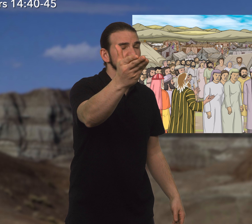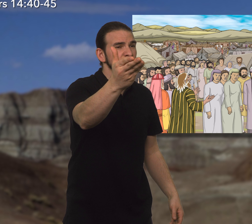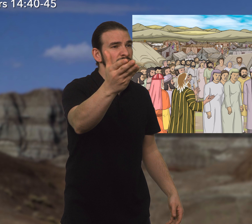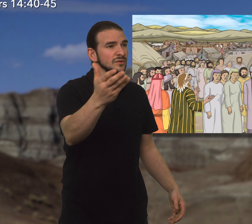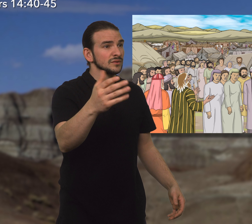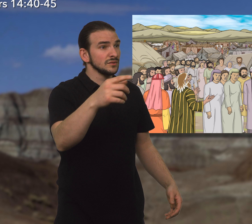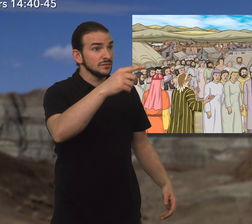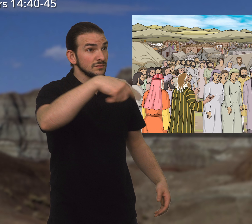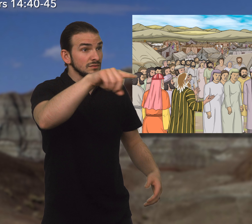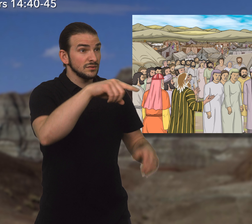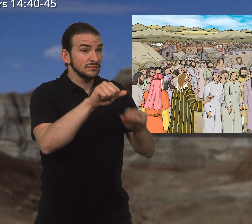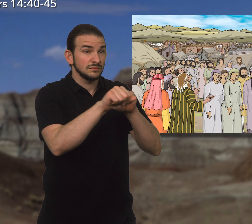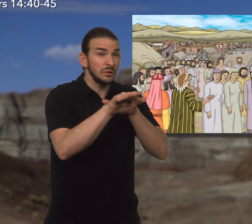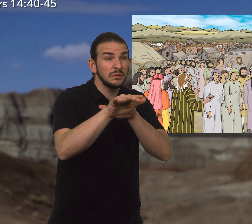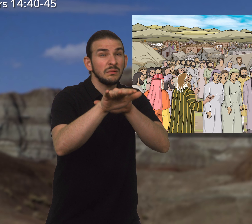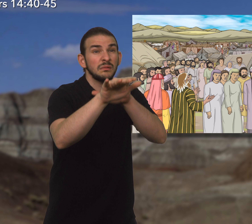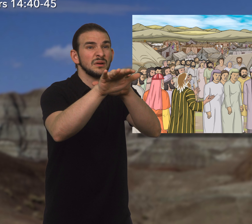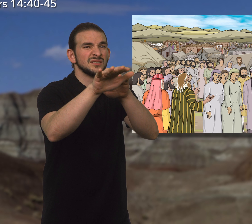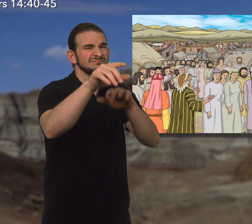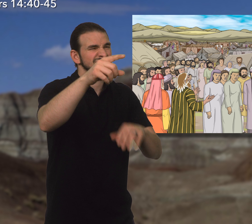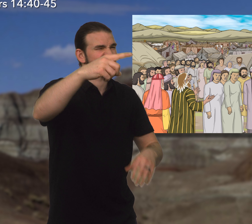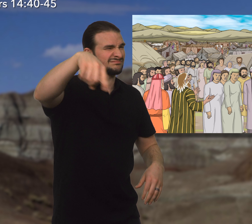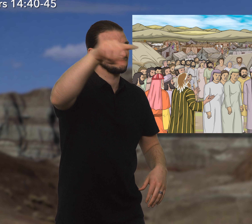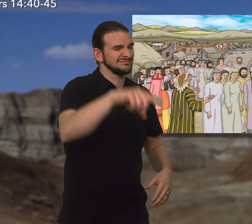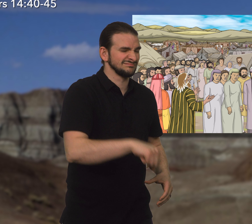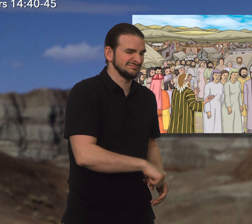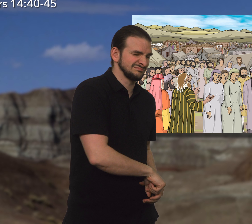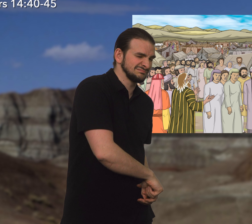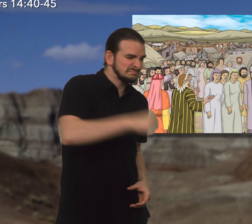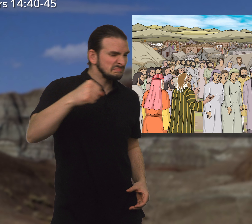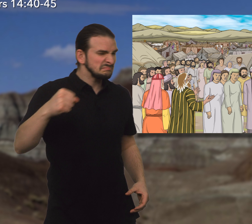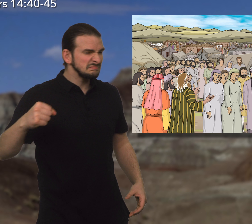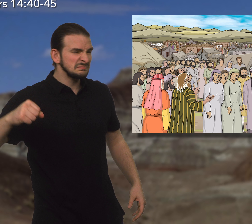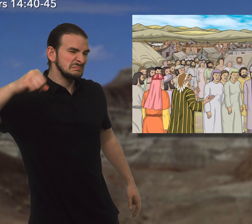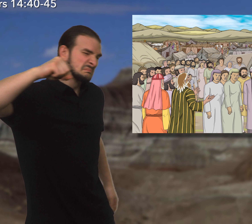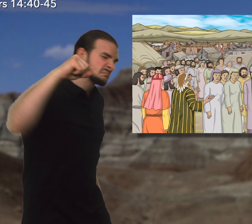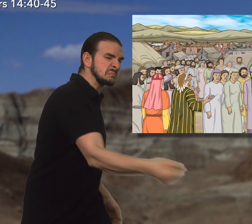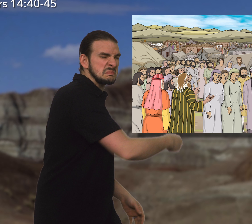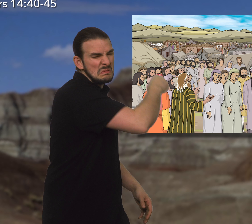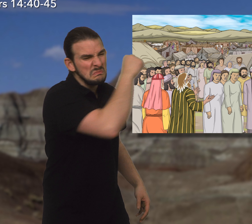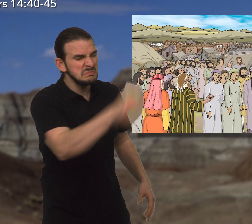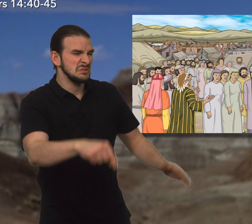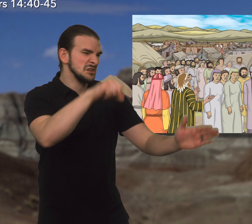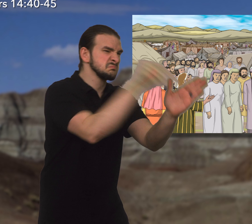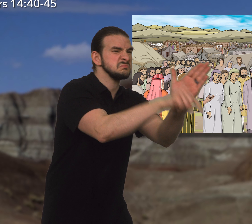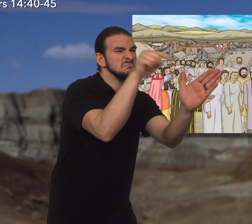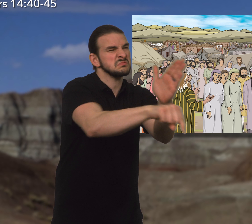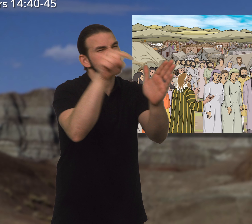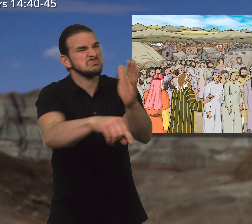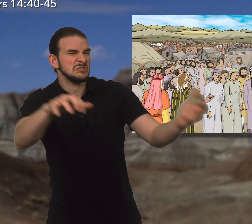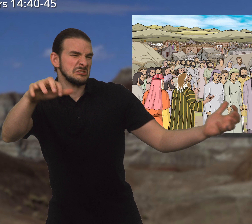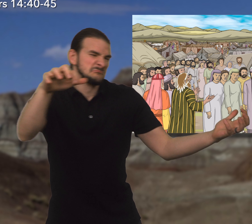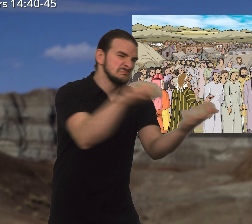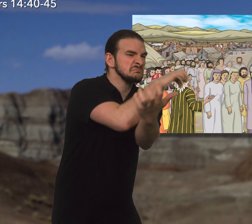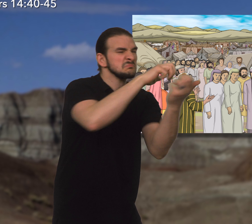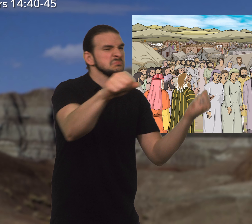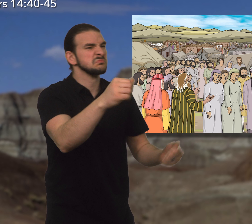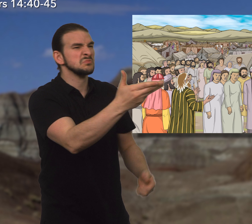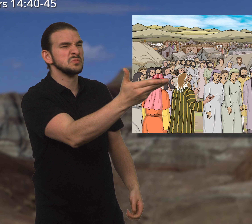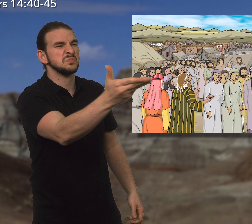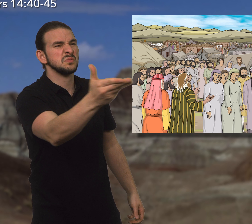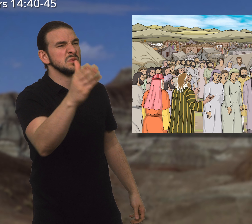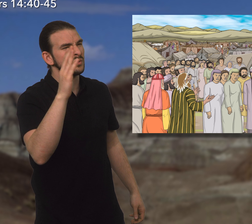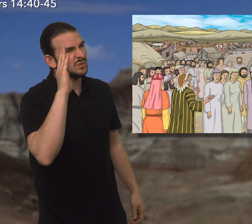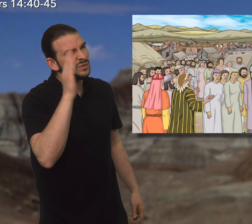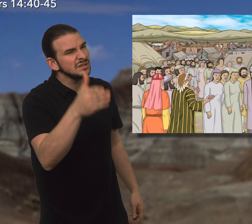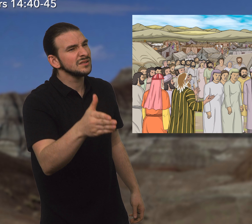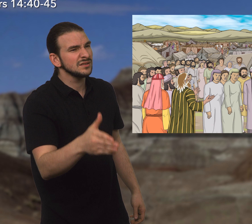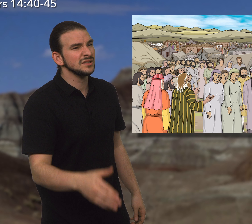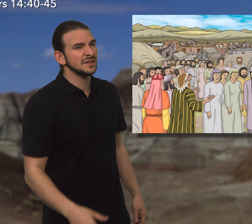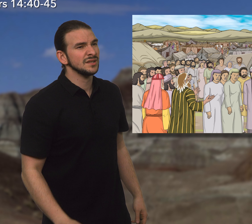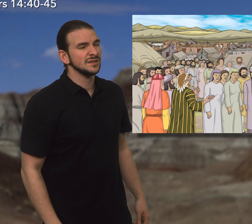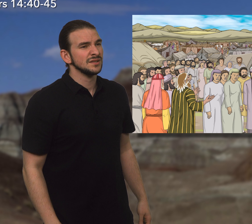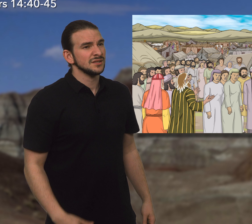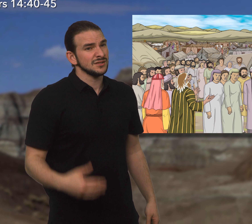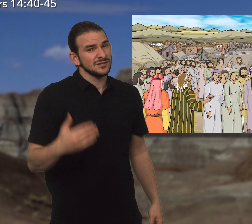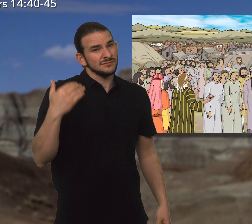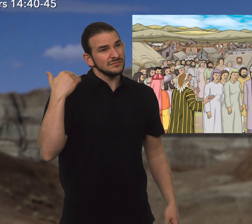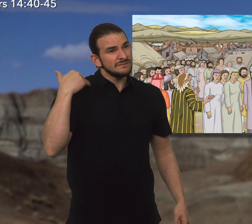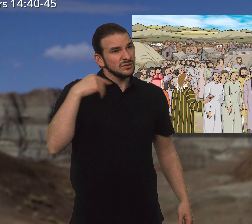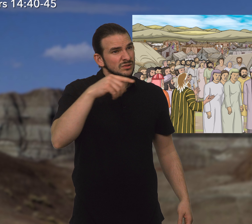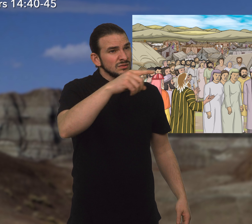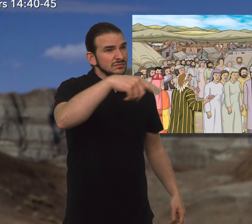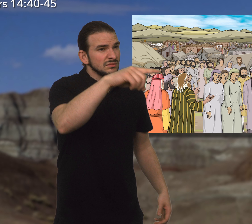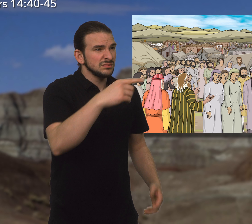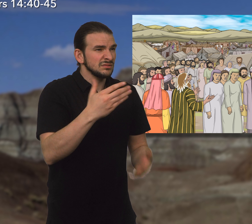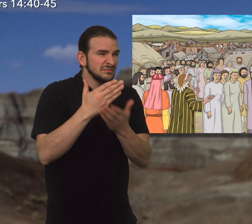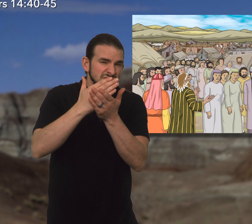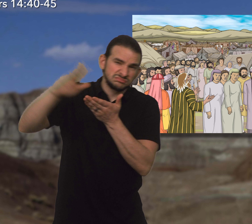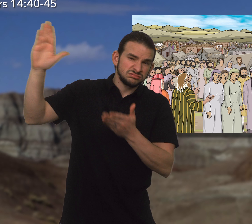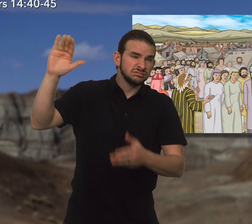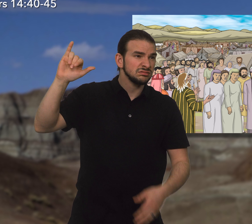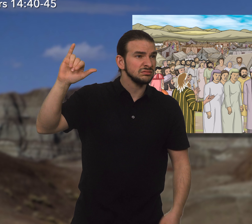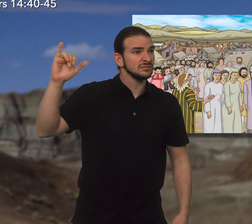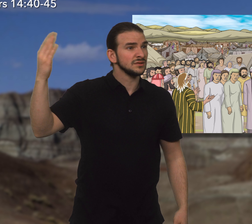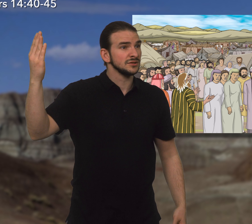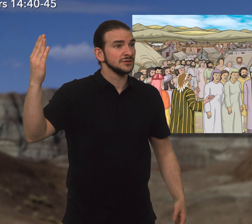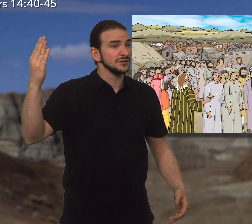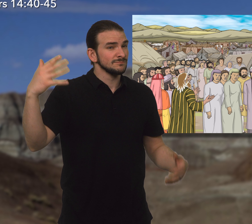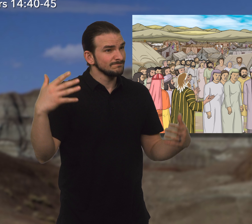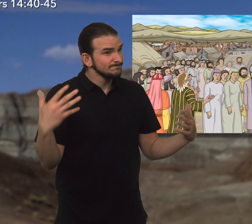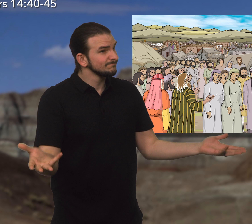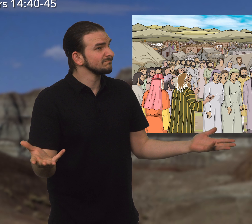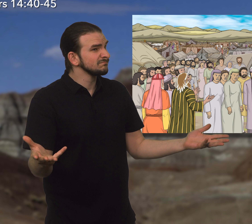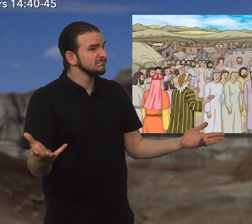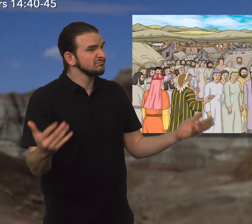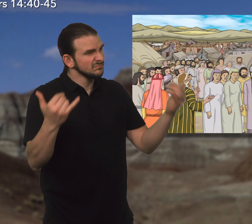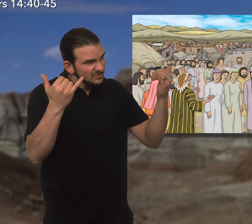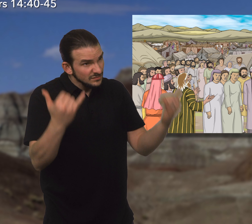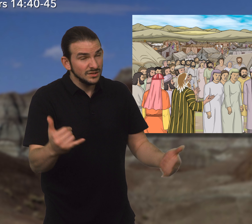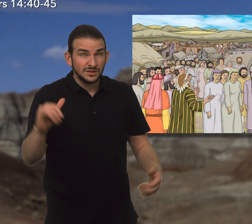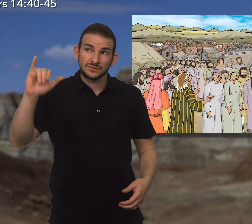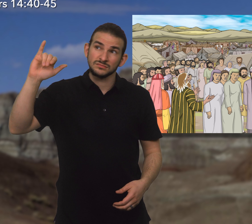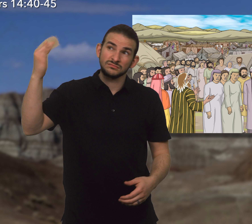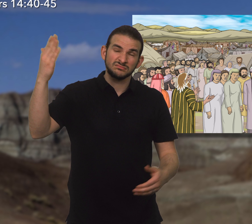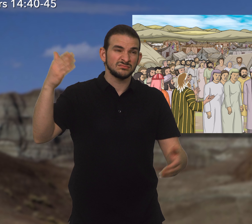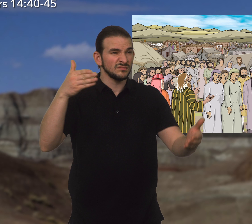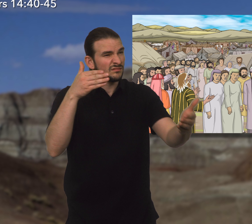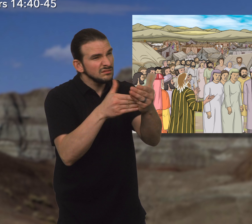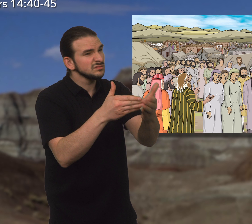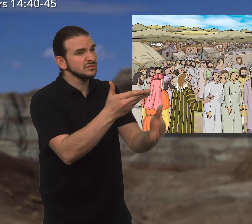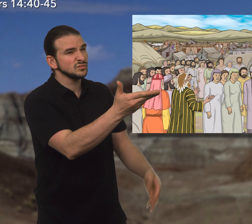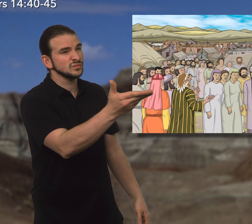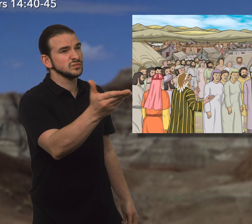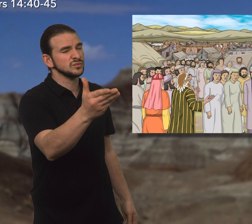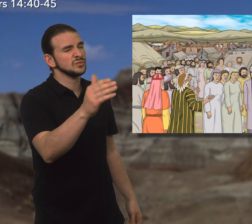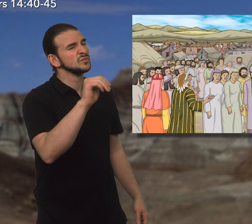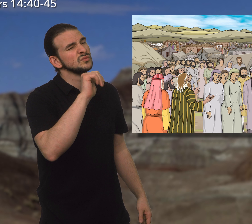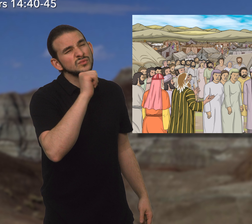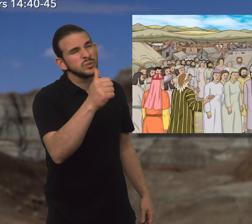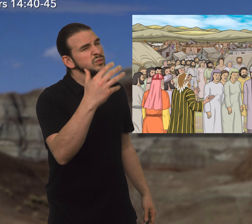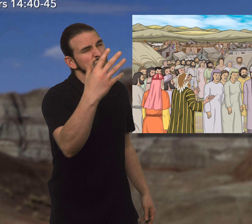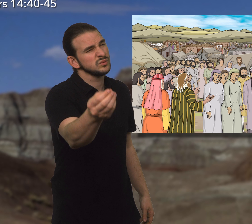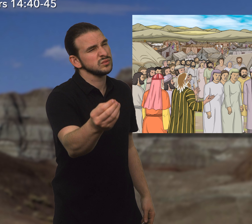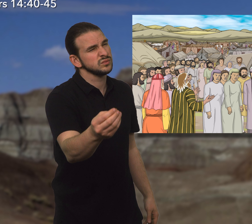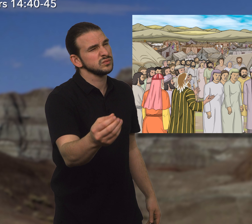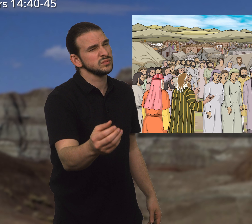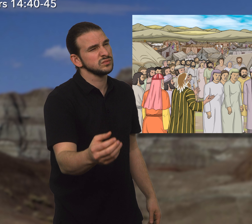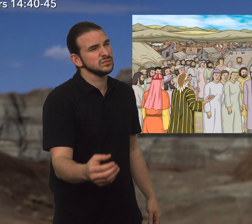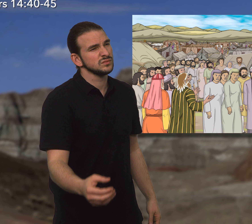Because you have turned away from the LORD, He will not be with you.”